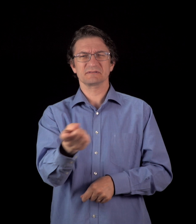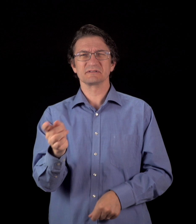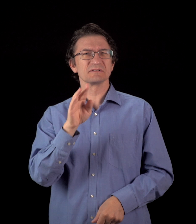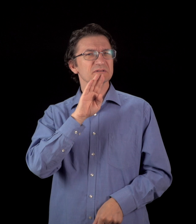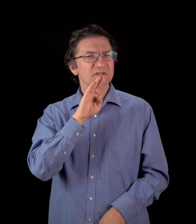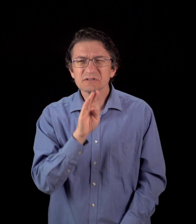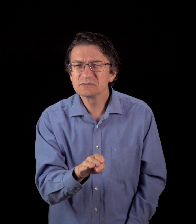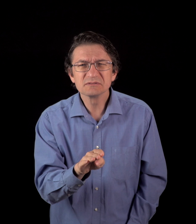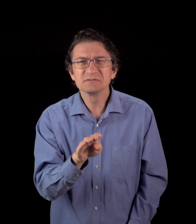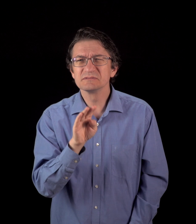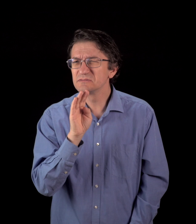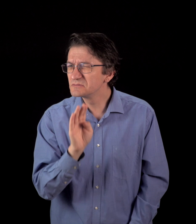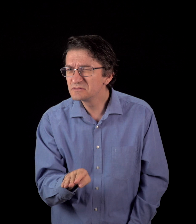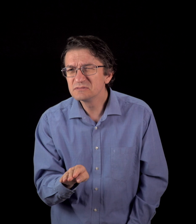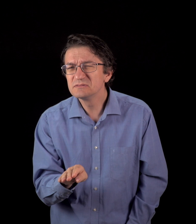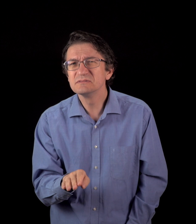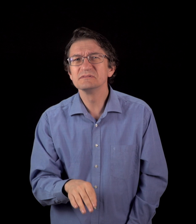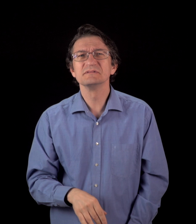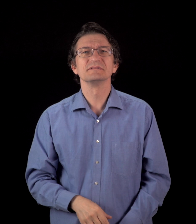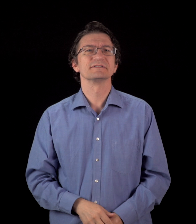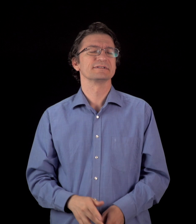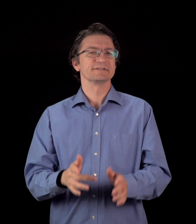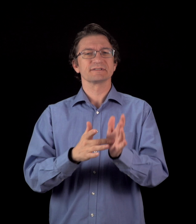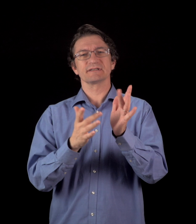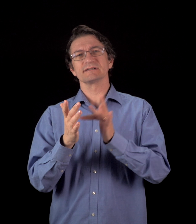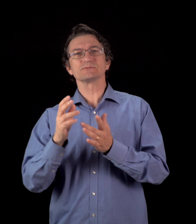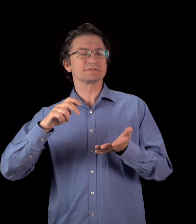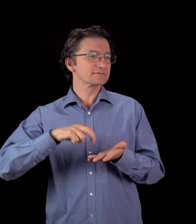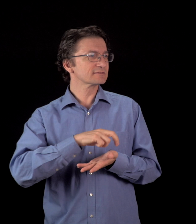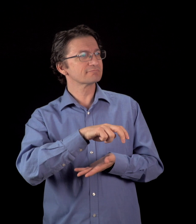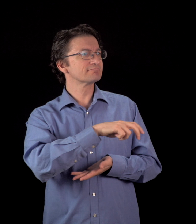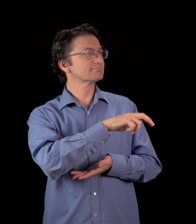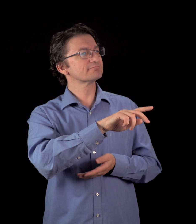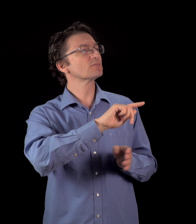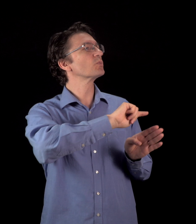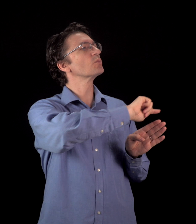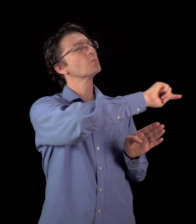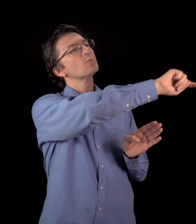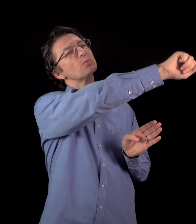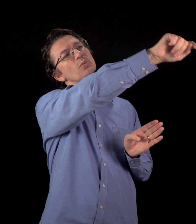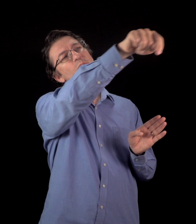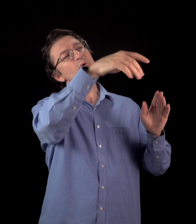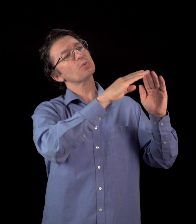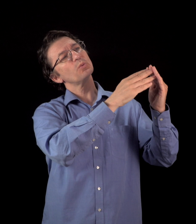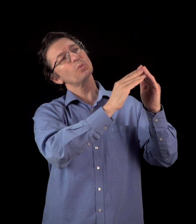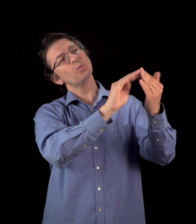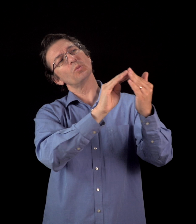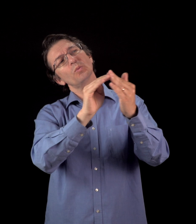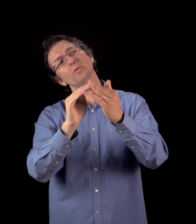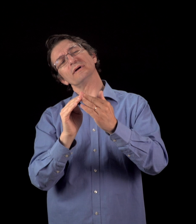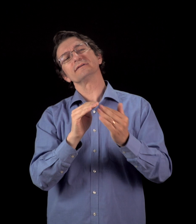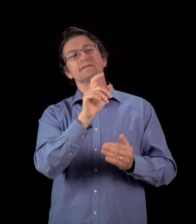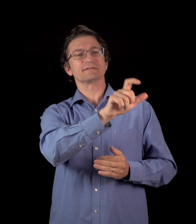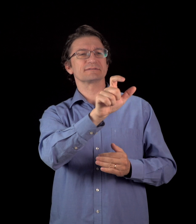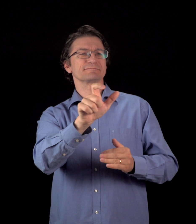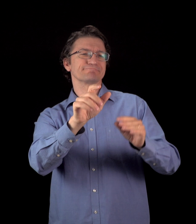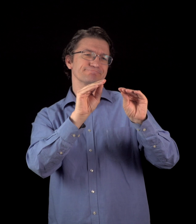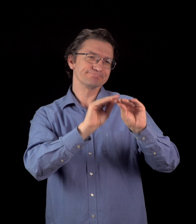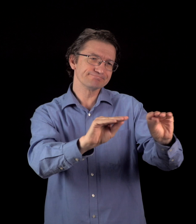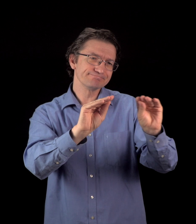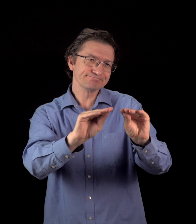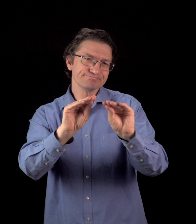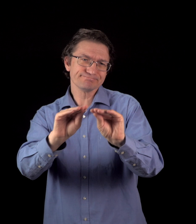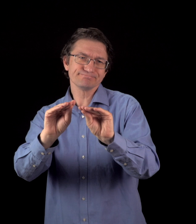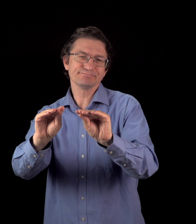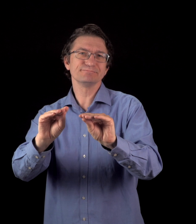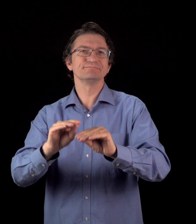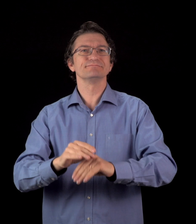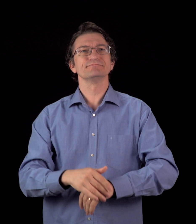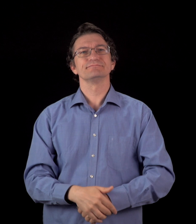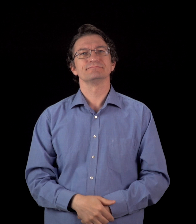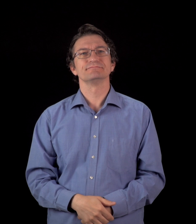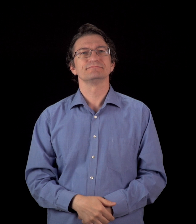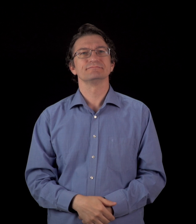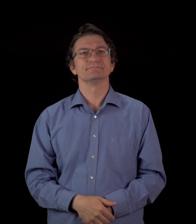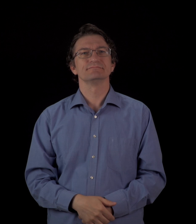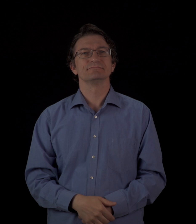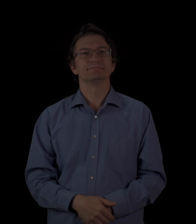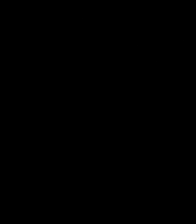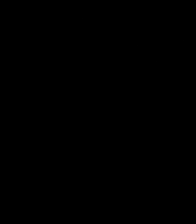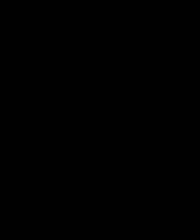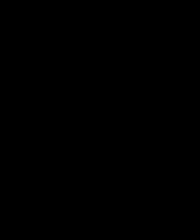And He went around from village to village, teaching the people.